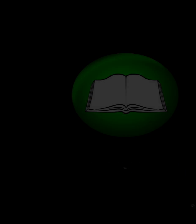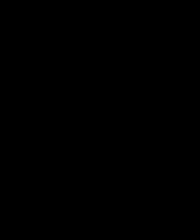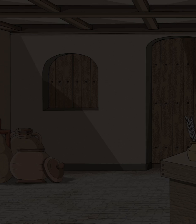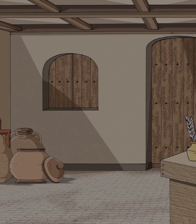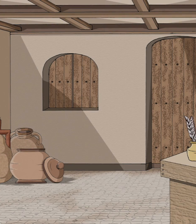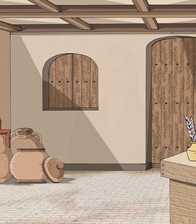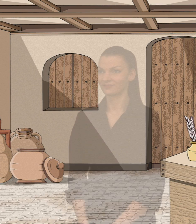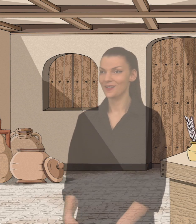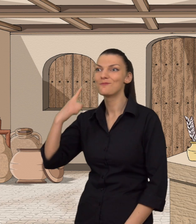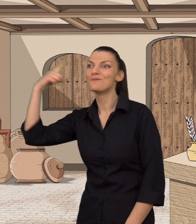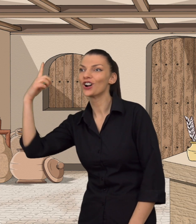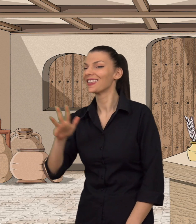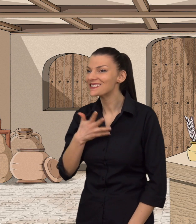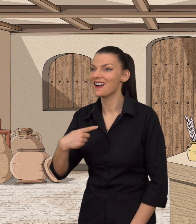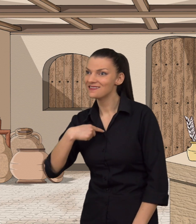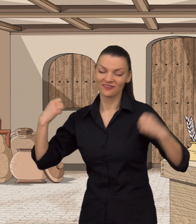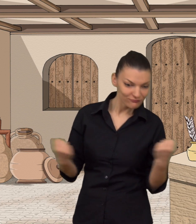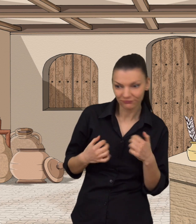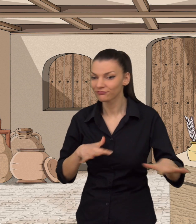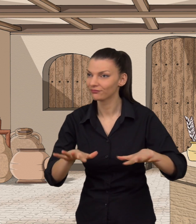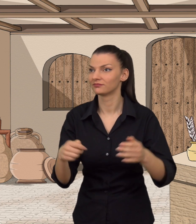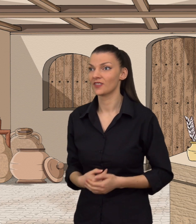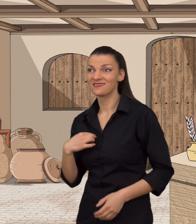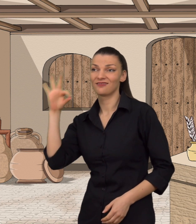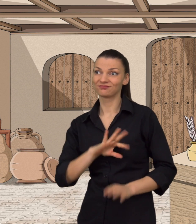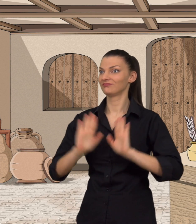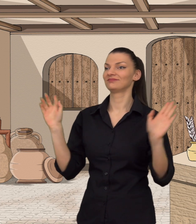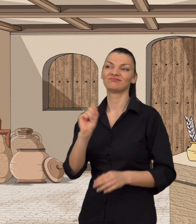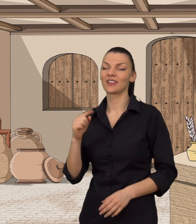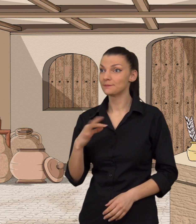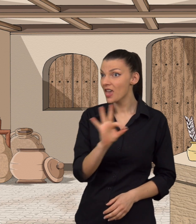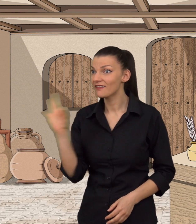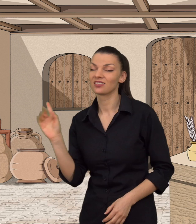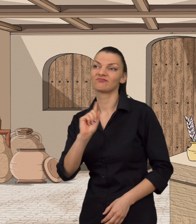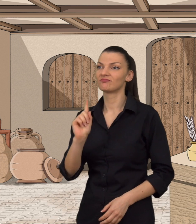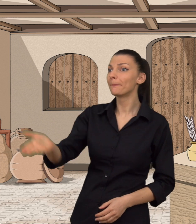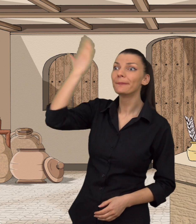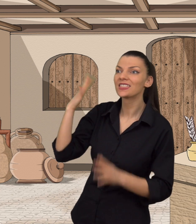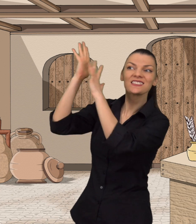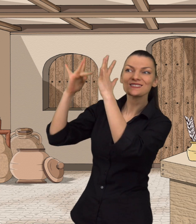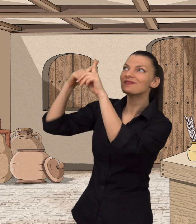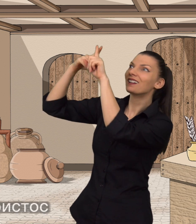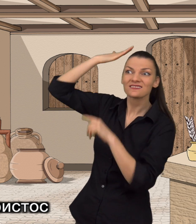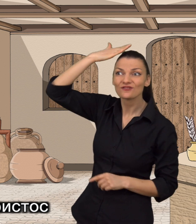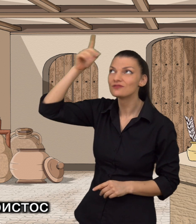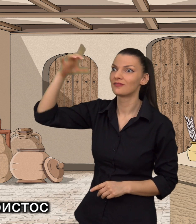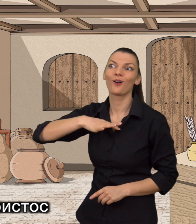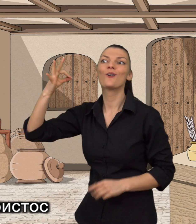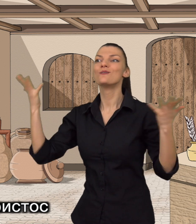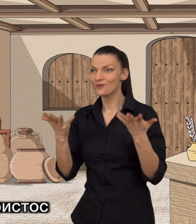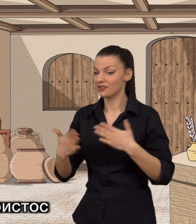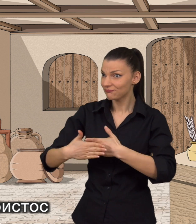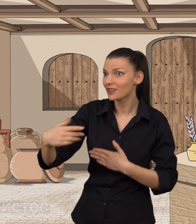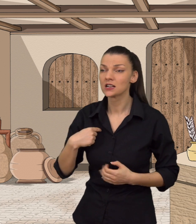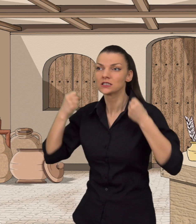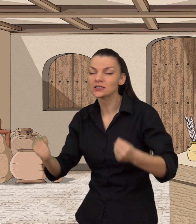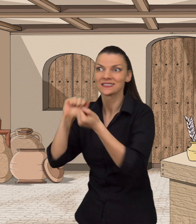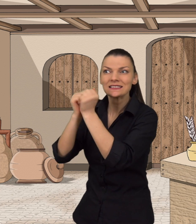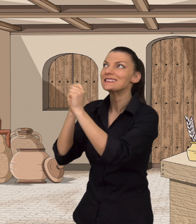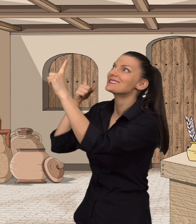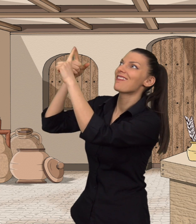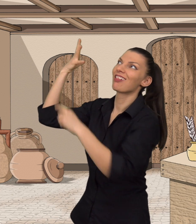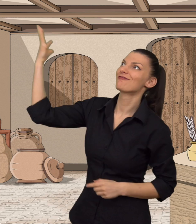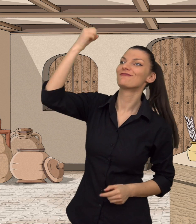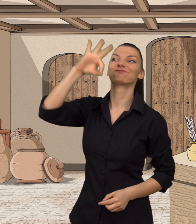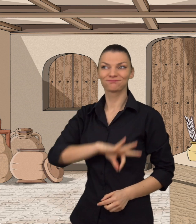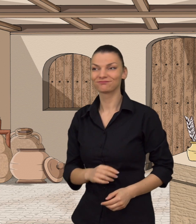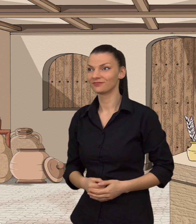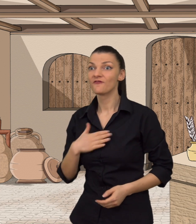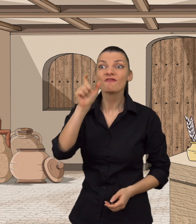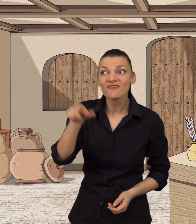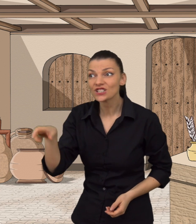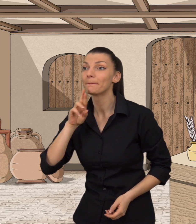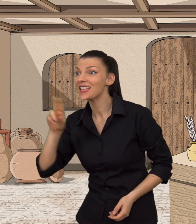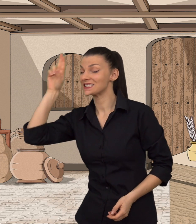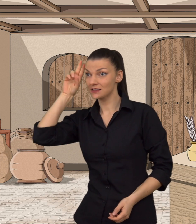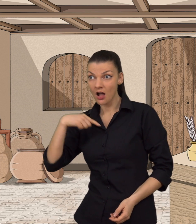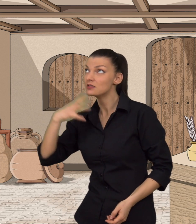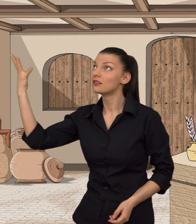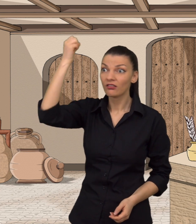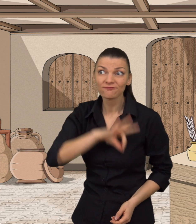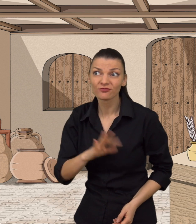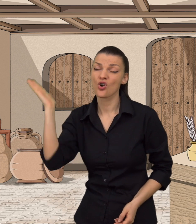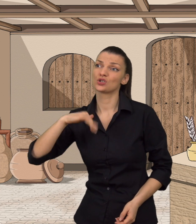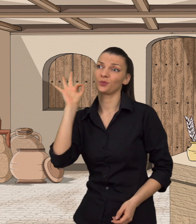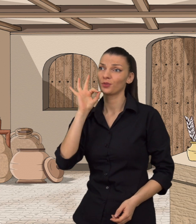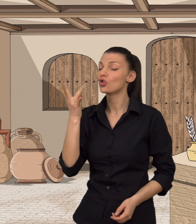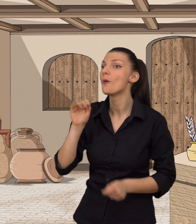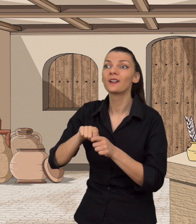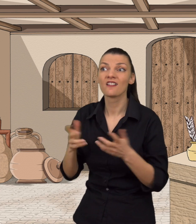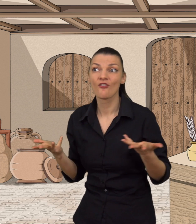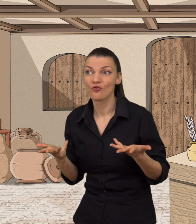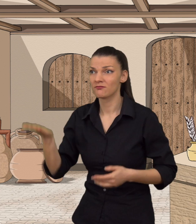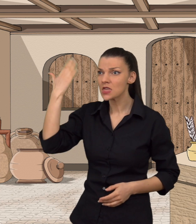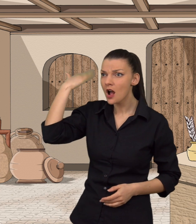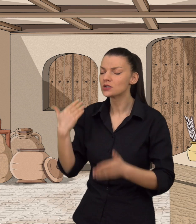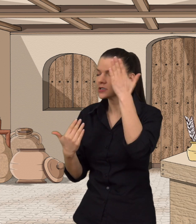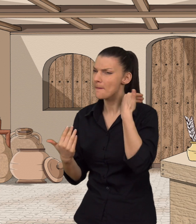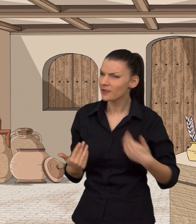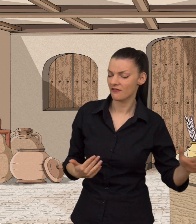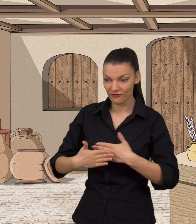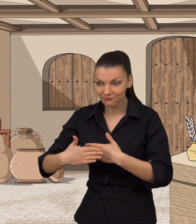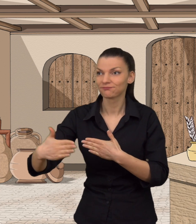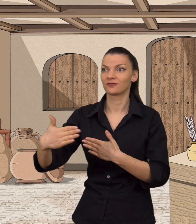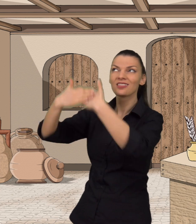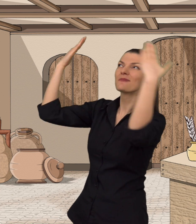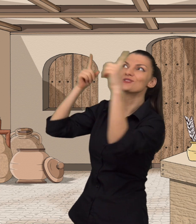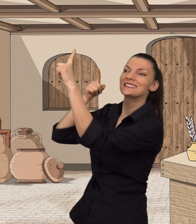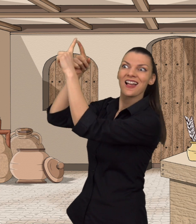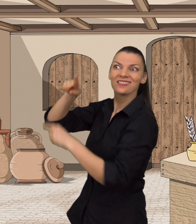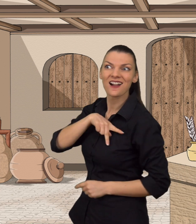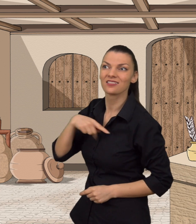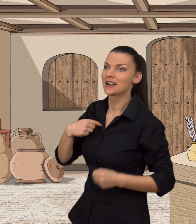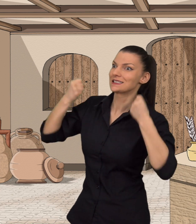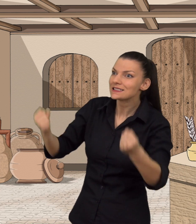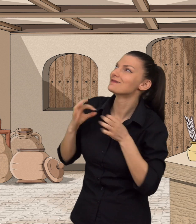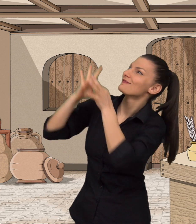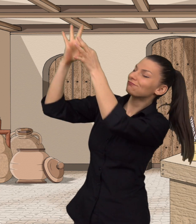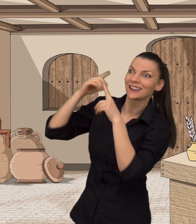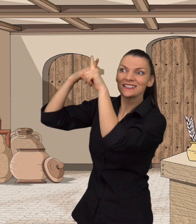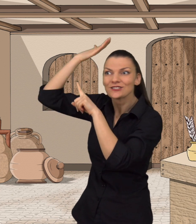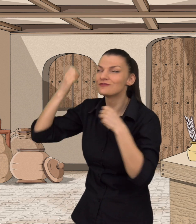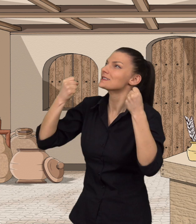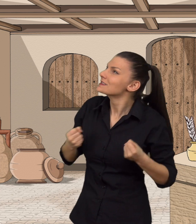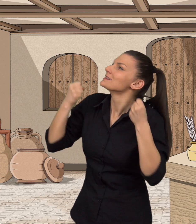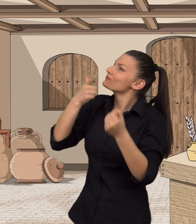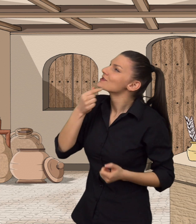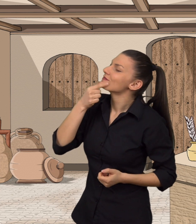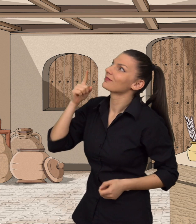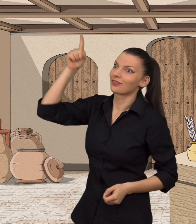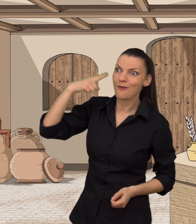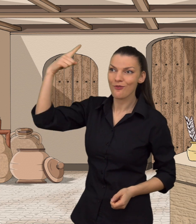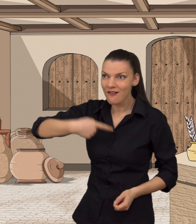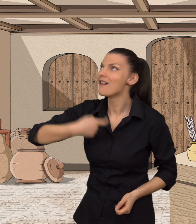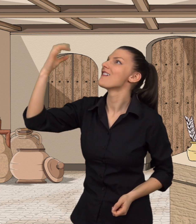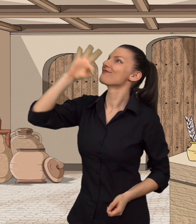Not that I have already obtained all this, or have already been made perfect, but I press on to take hold of that for which Christ Jesus took hold of me. Brothers, I do not consider myself yet to have taken hold of it.